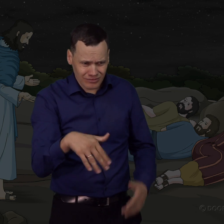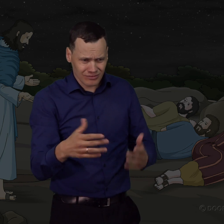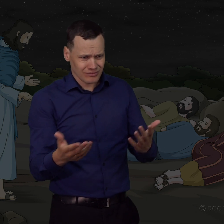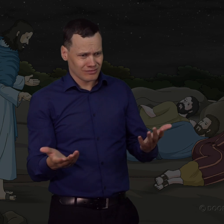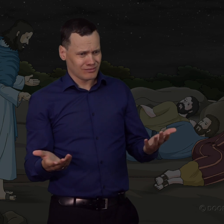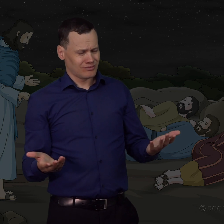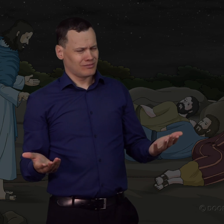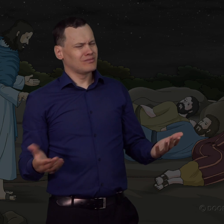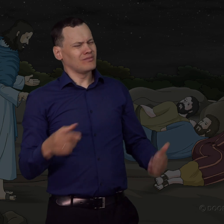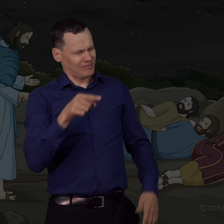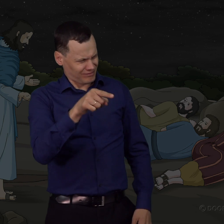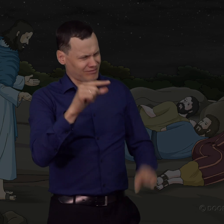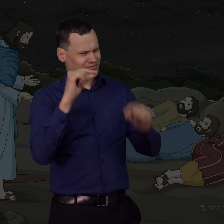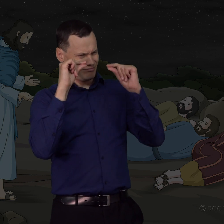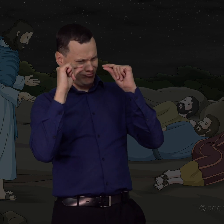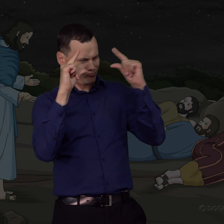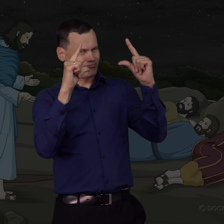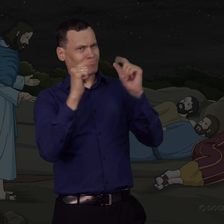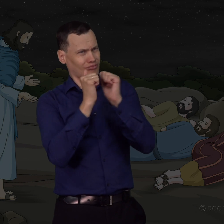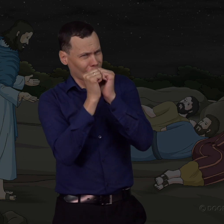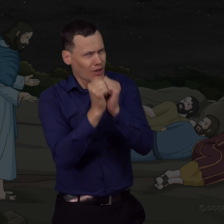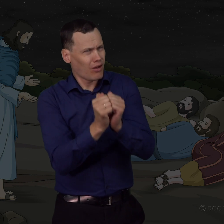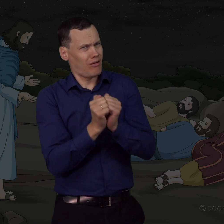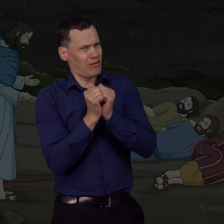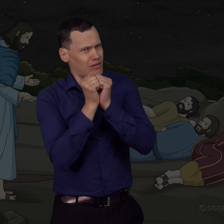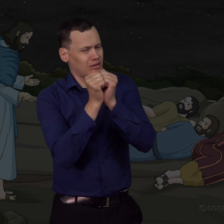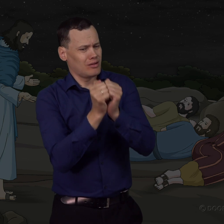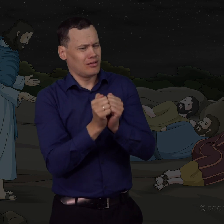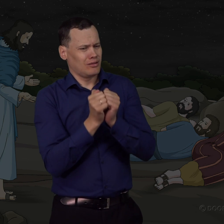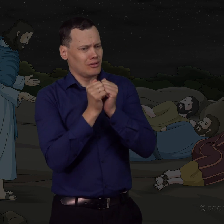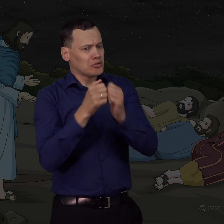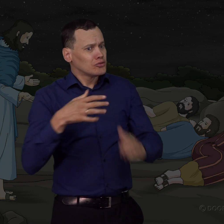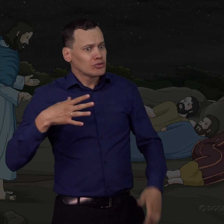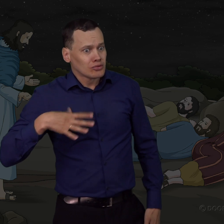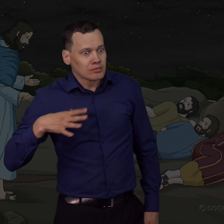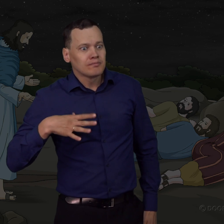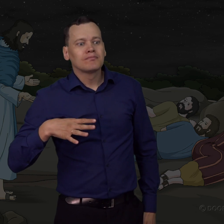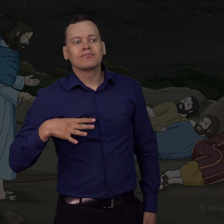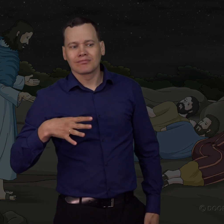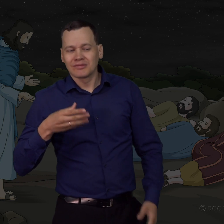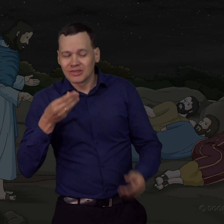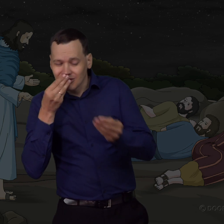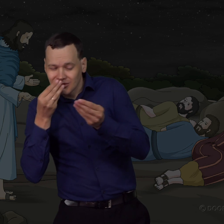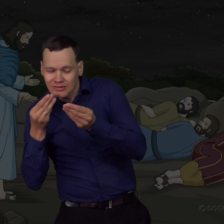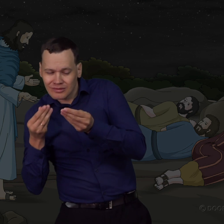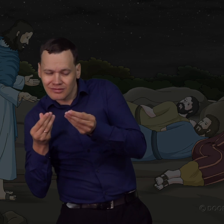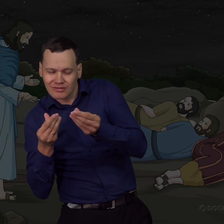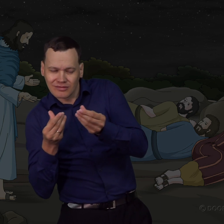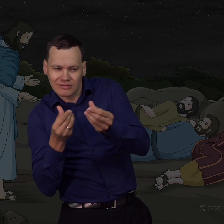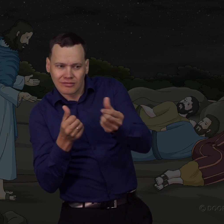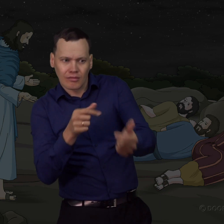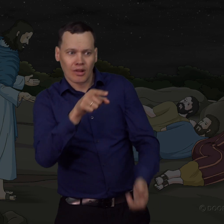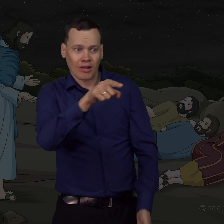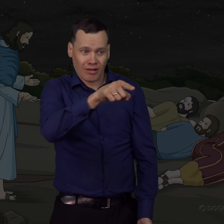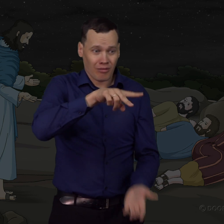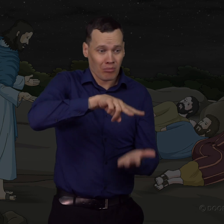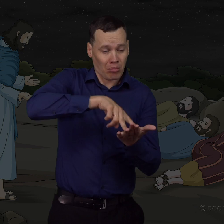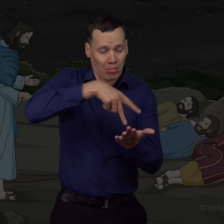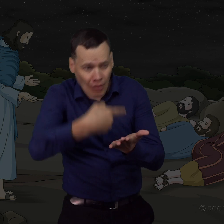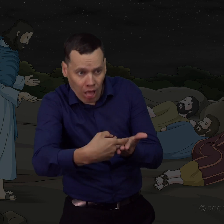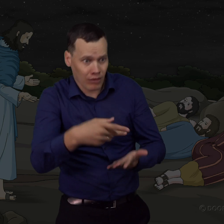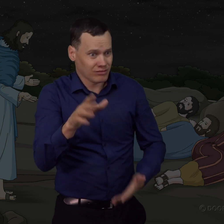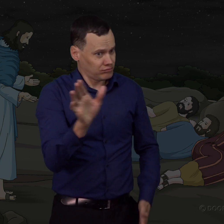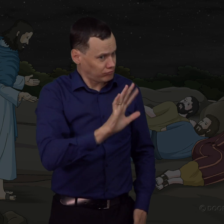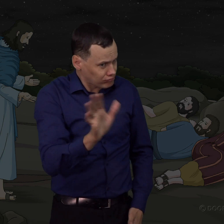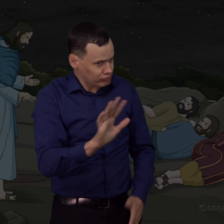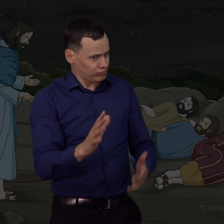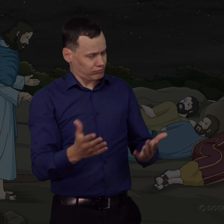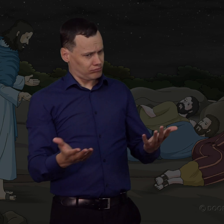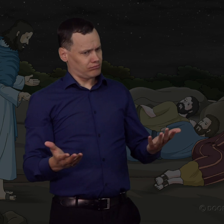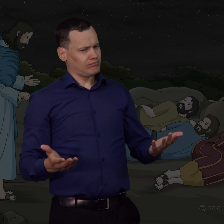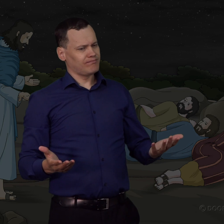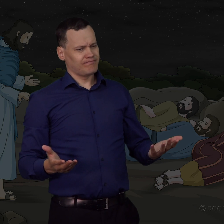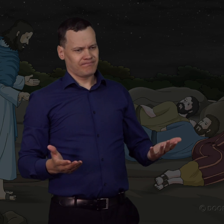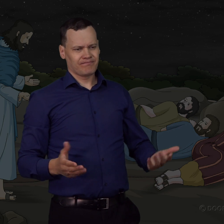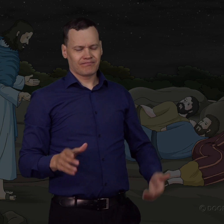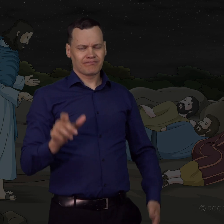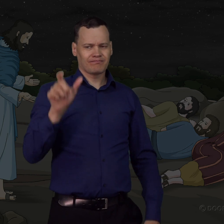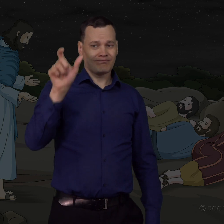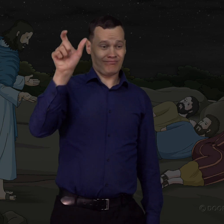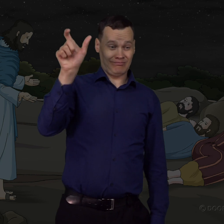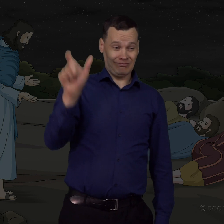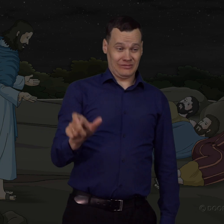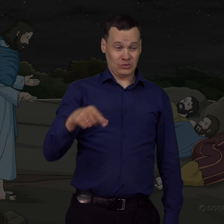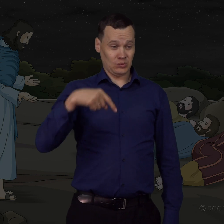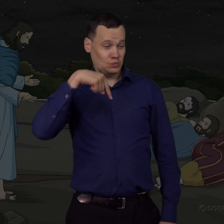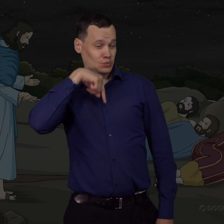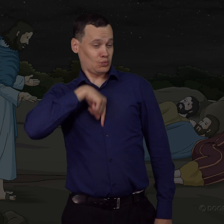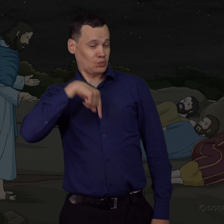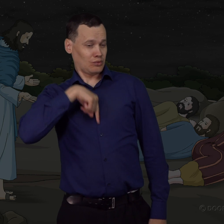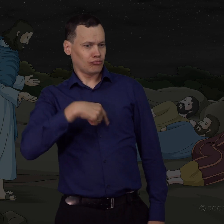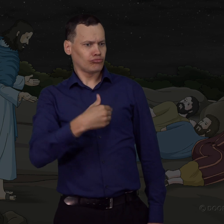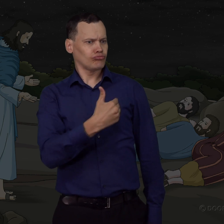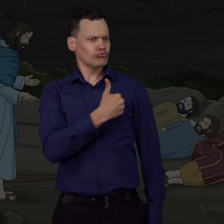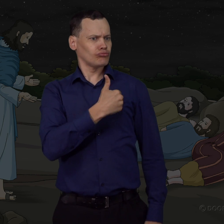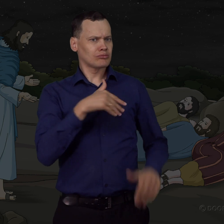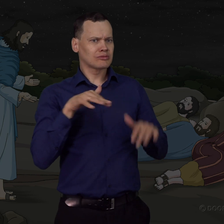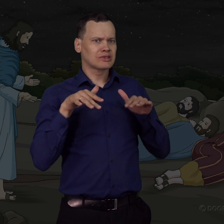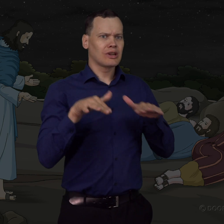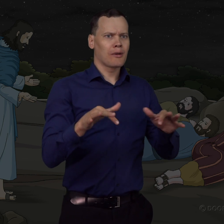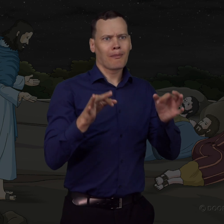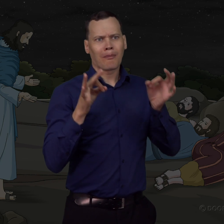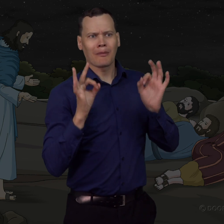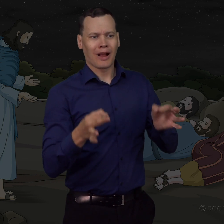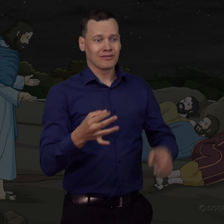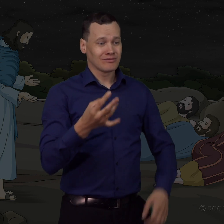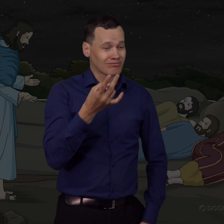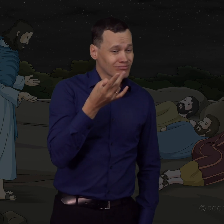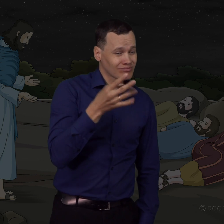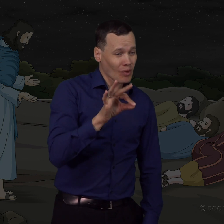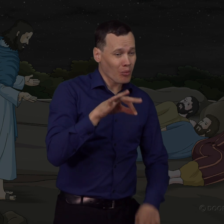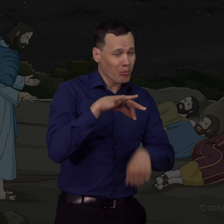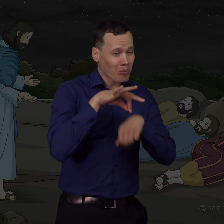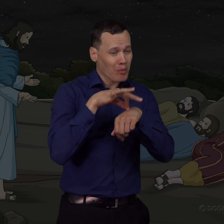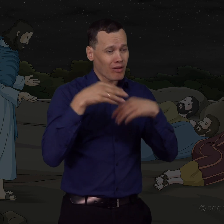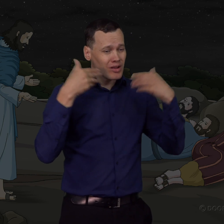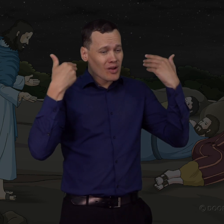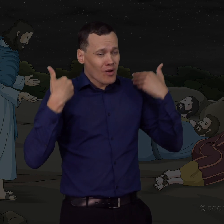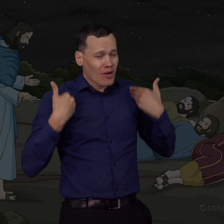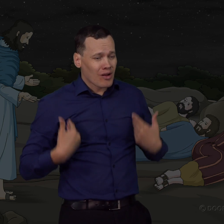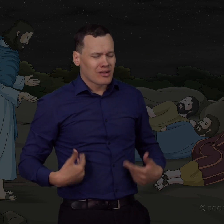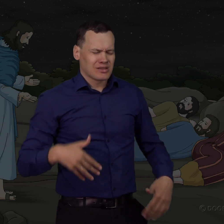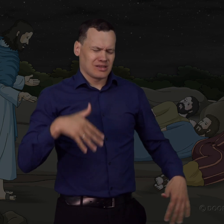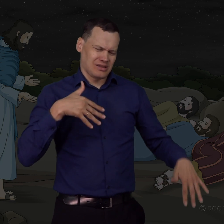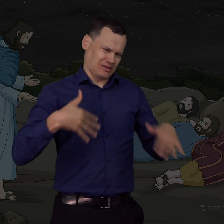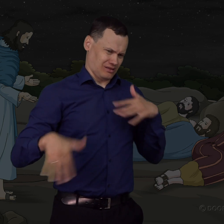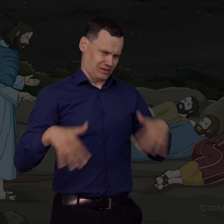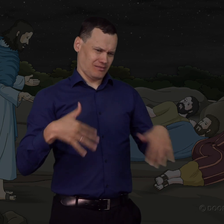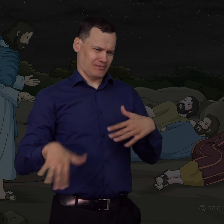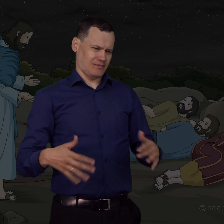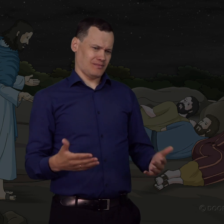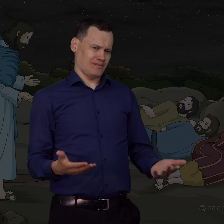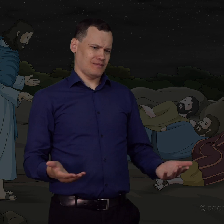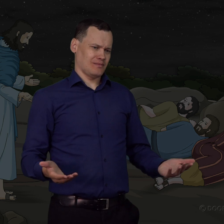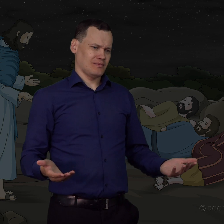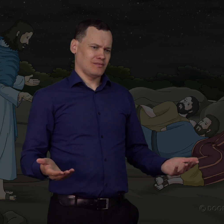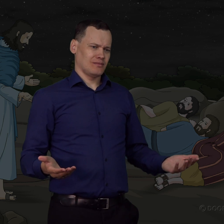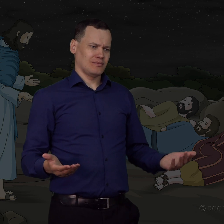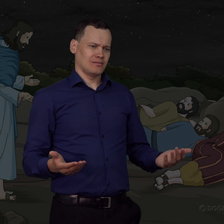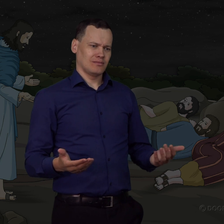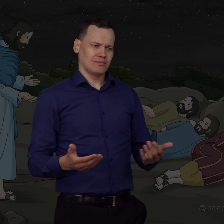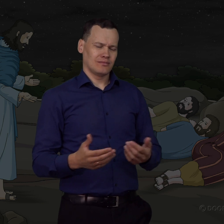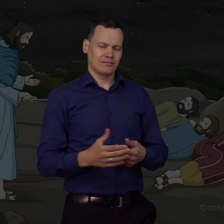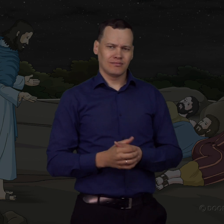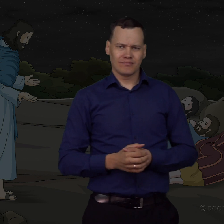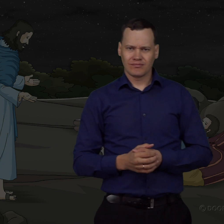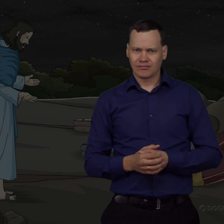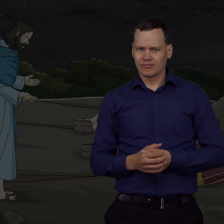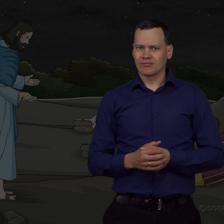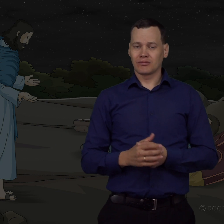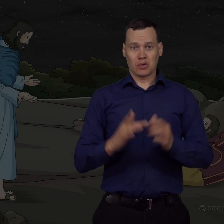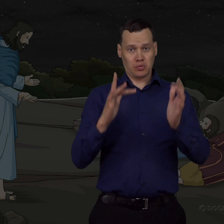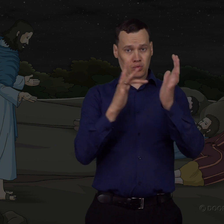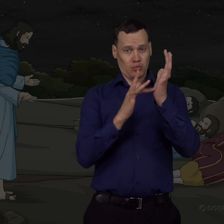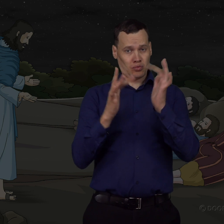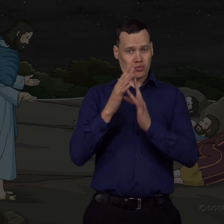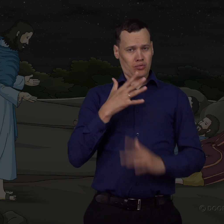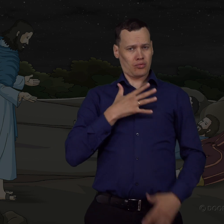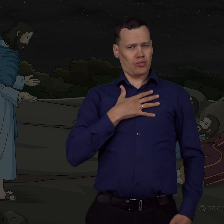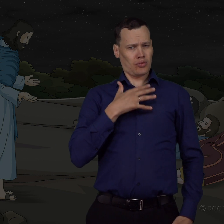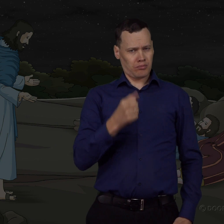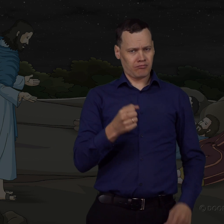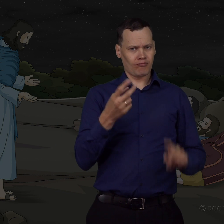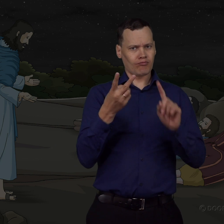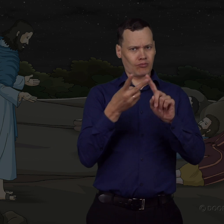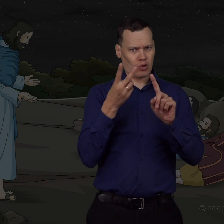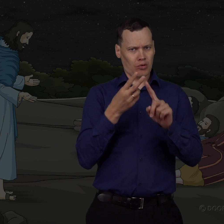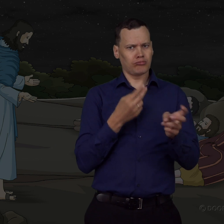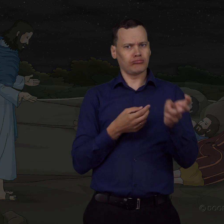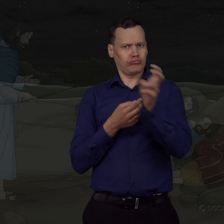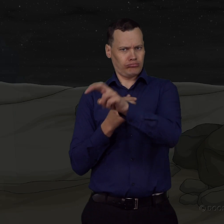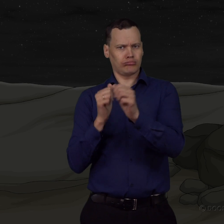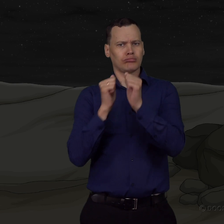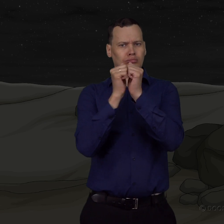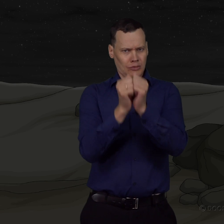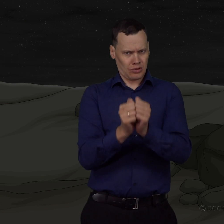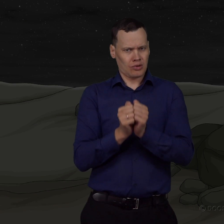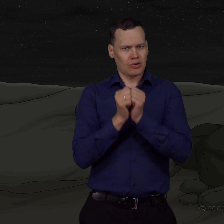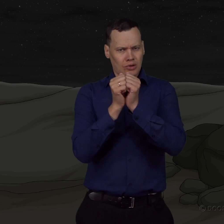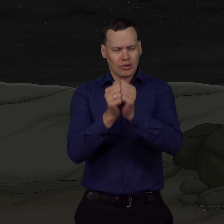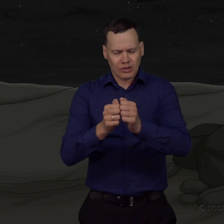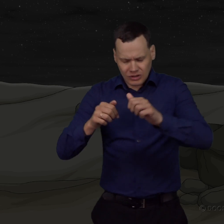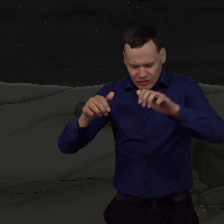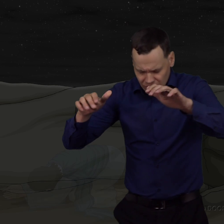“Watch and pray so that you will not enter into temptation. For the spirit is willing, but the body is weak.”